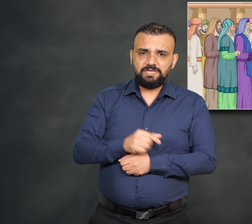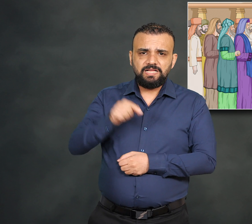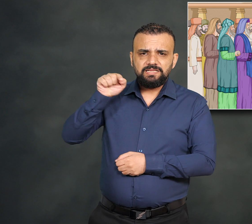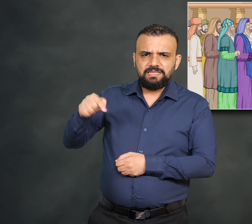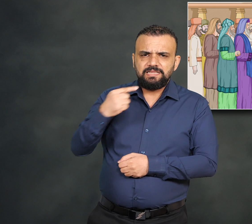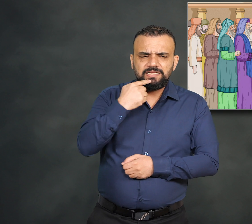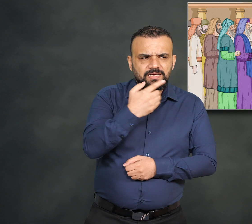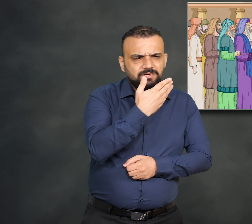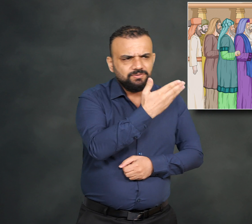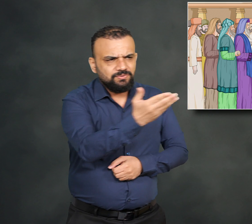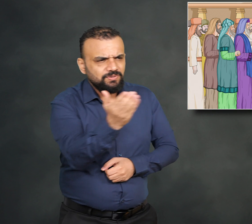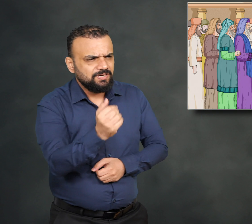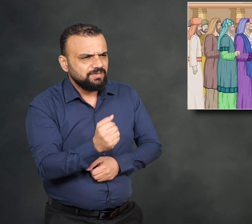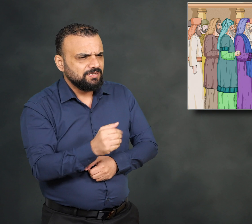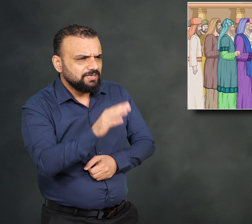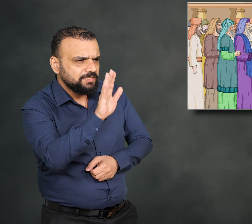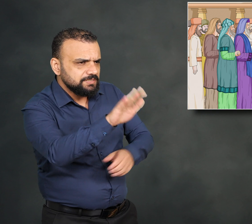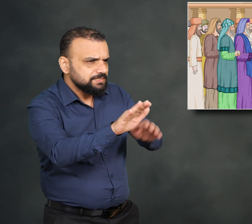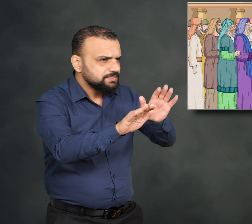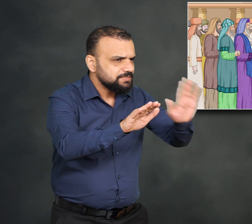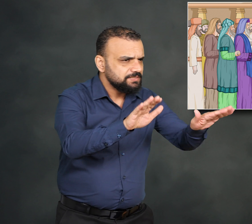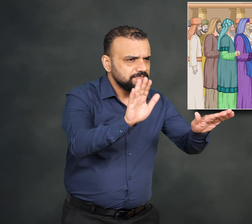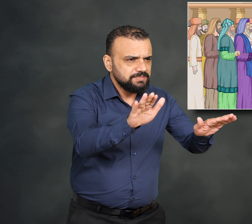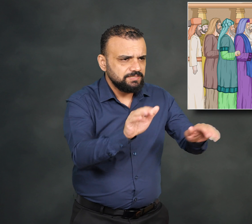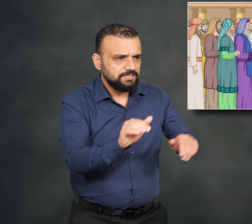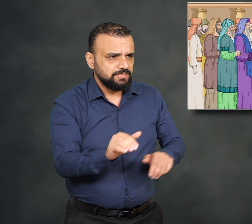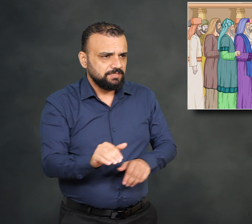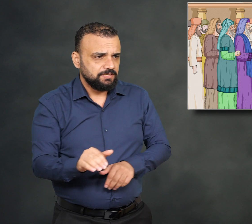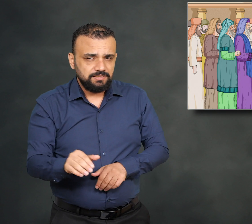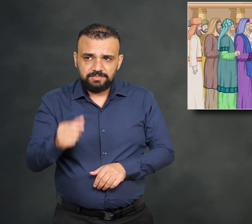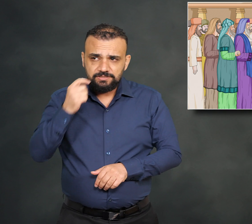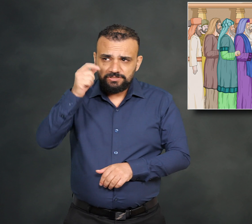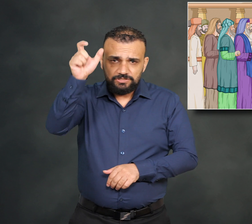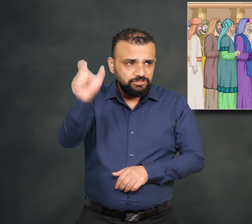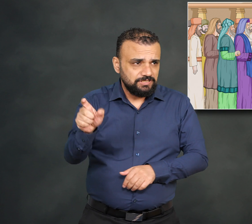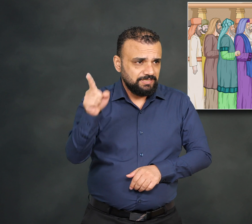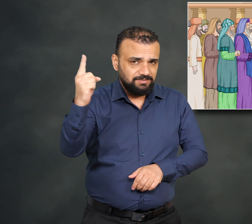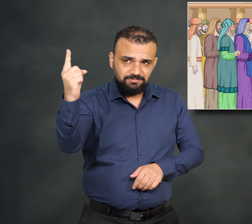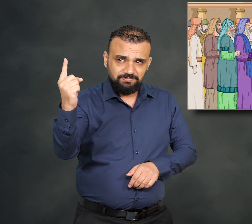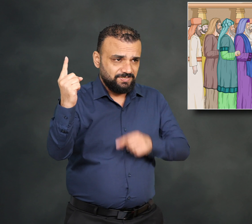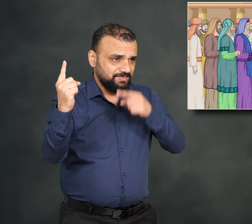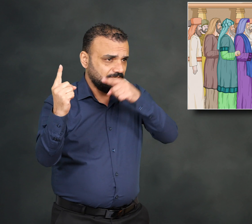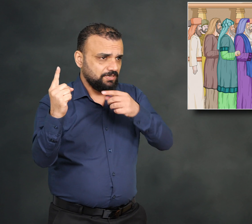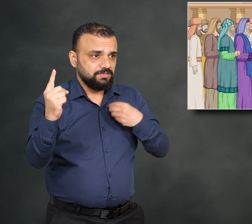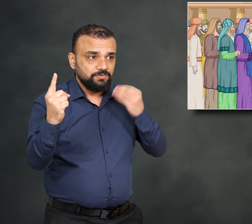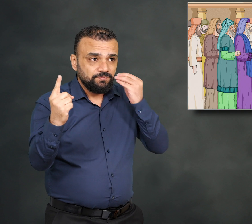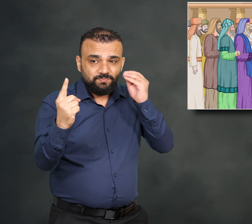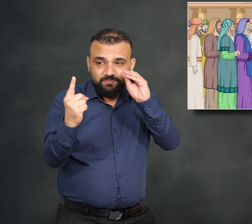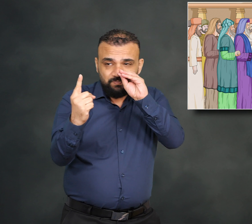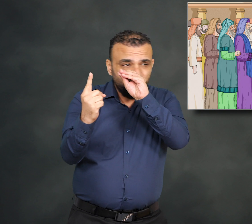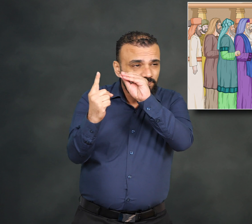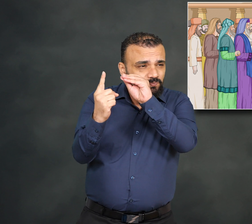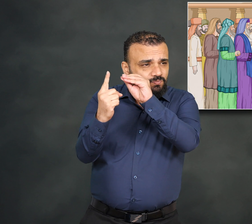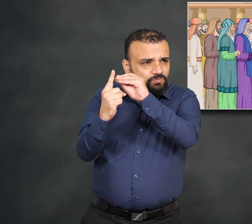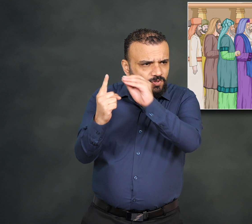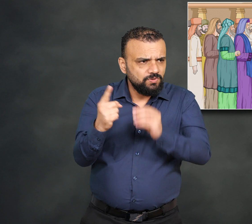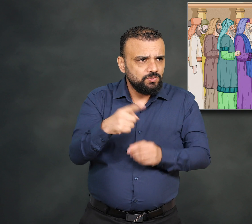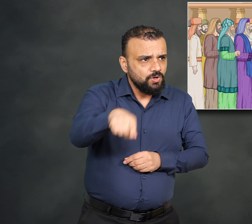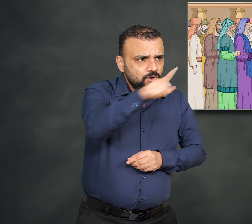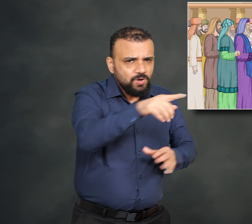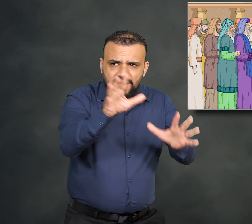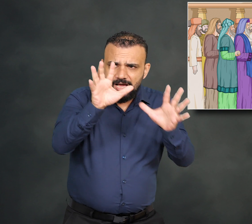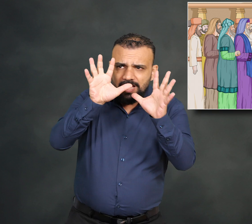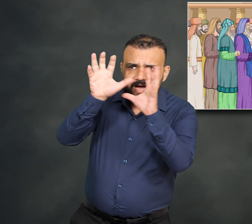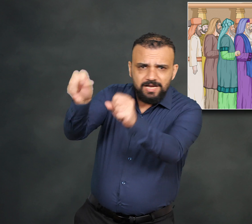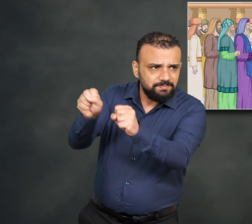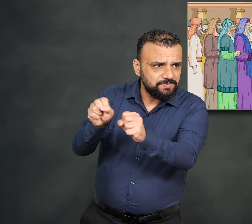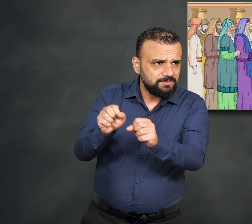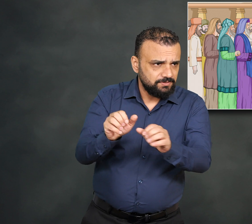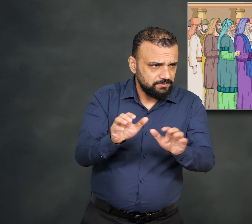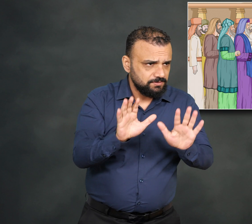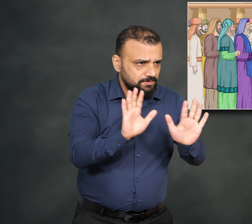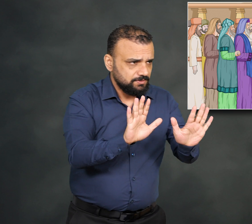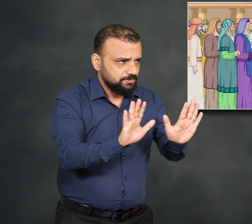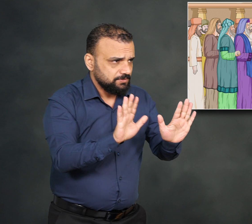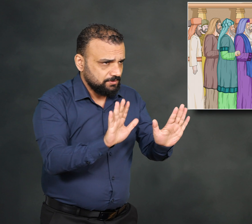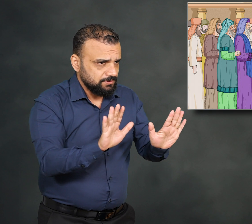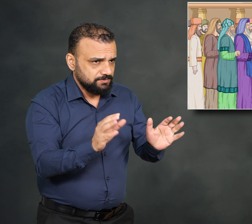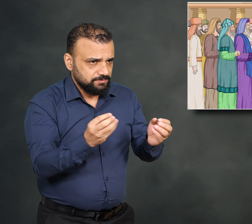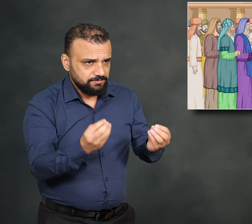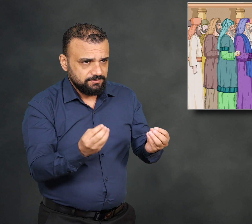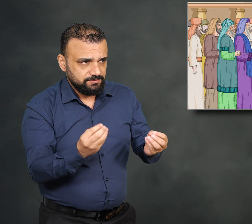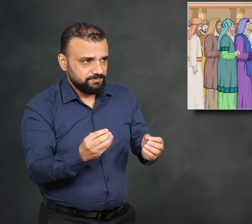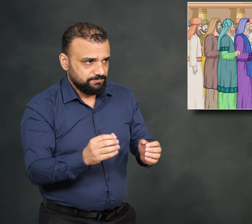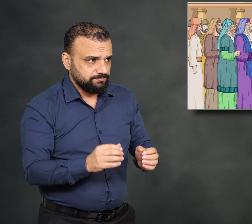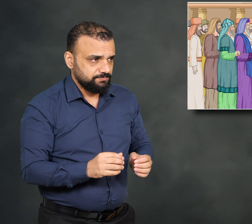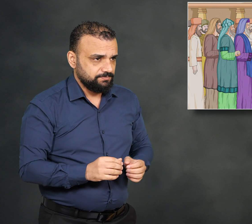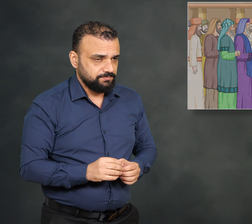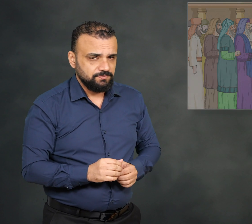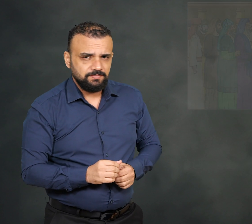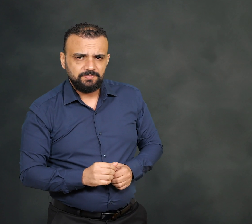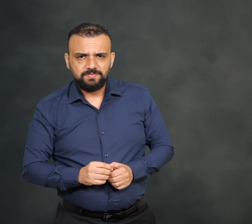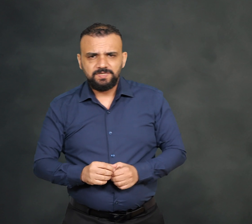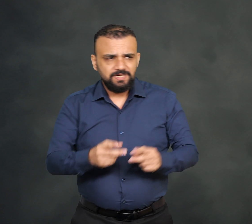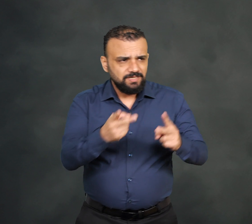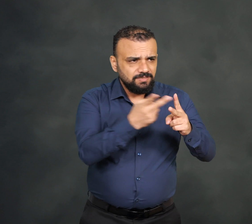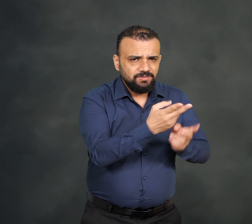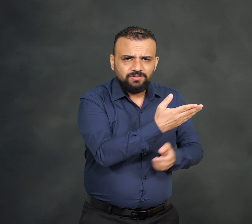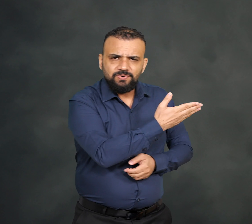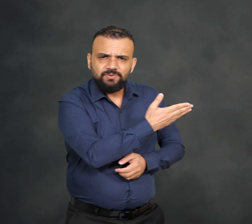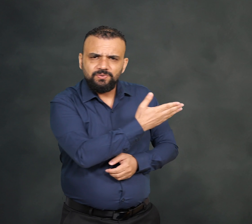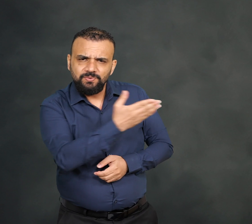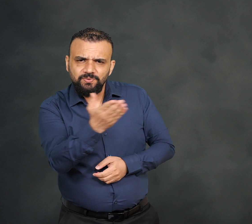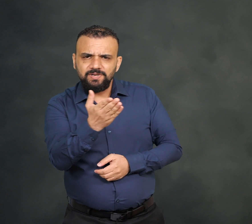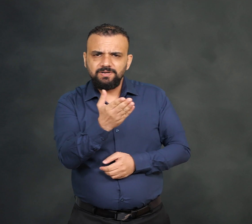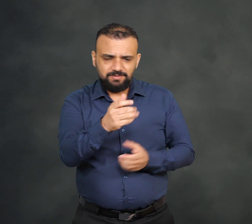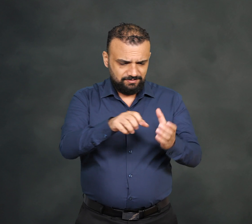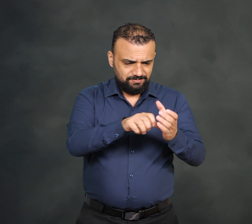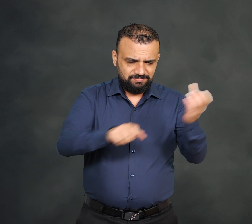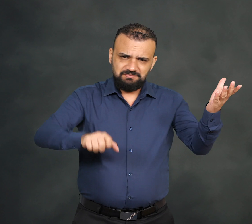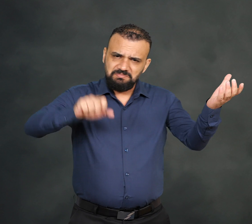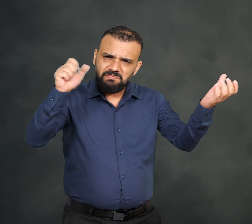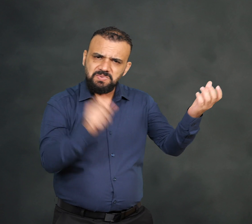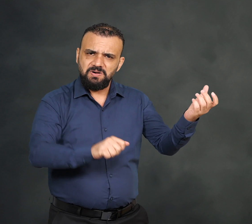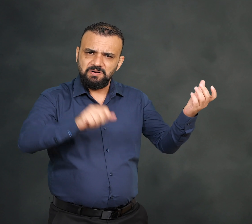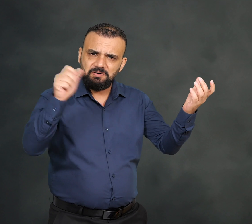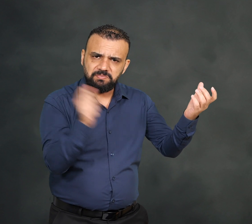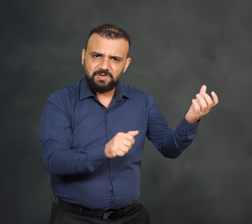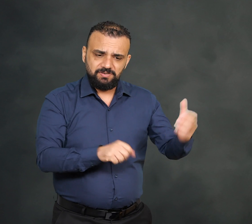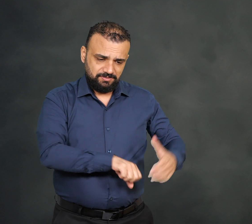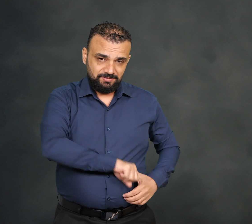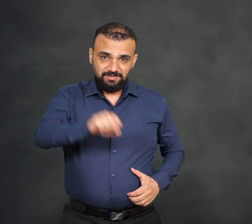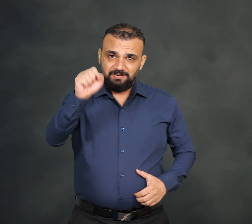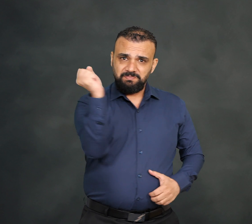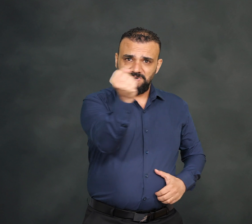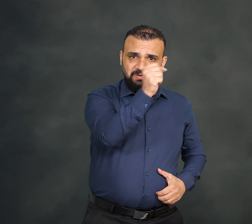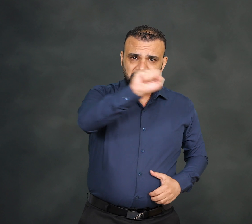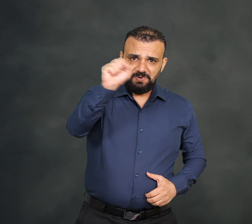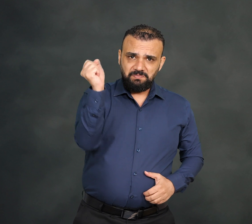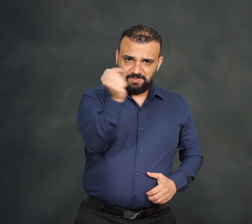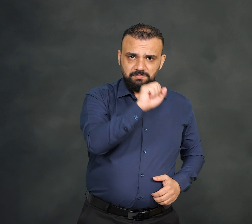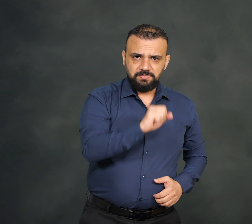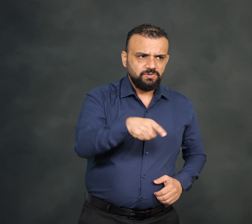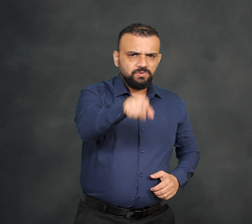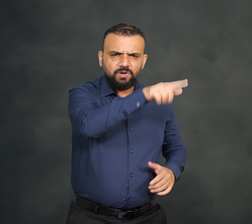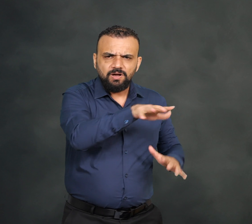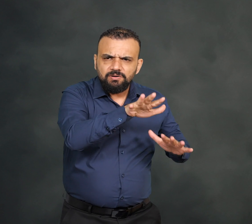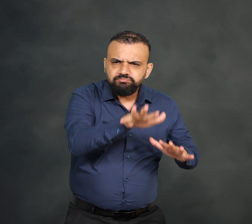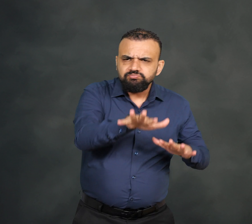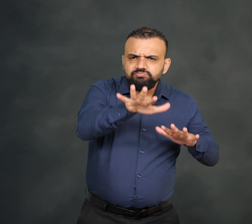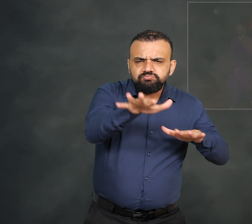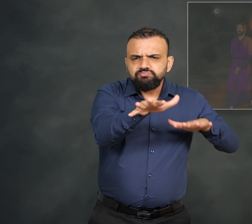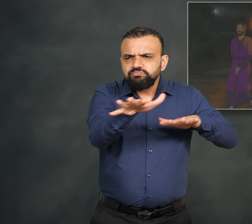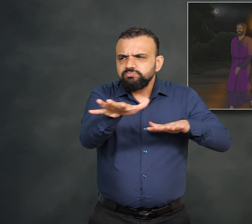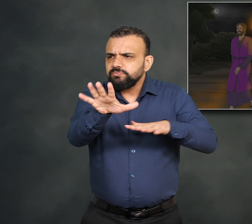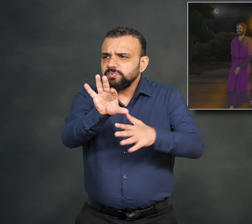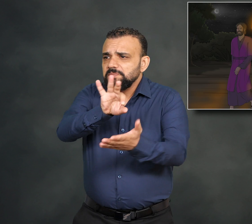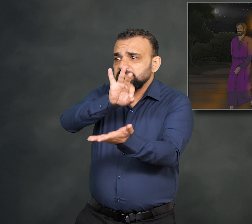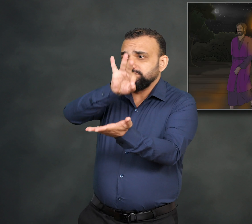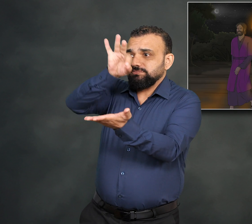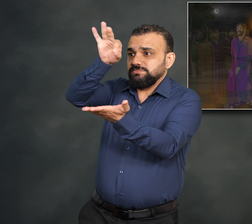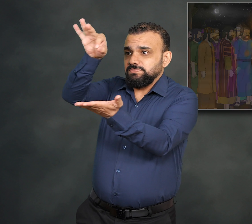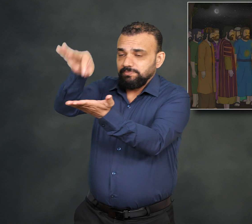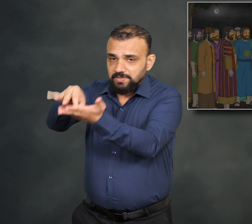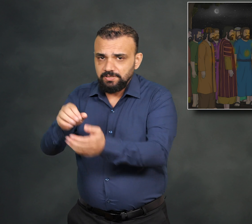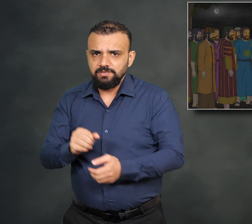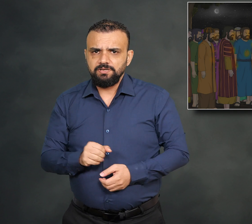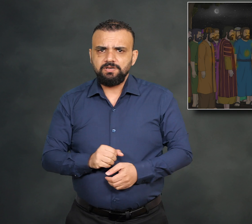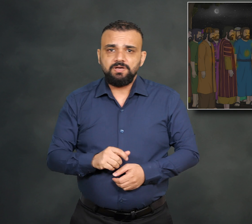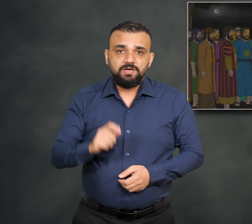Now the betrayer had arranged a signal with them: “The One I kiss is the man; arrest Him.”